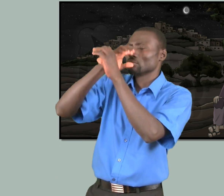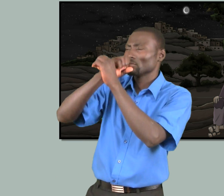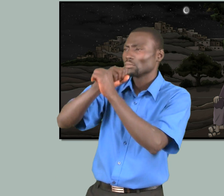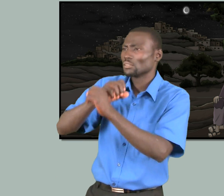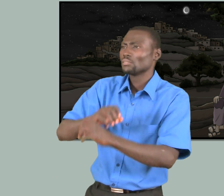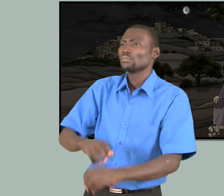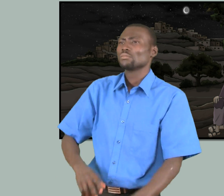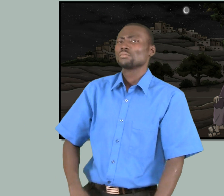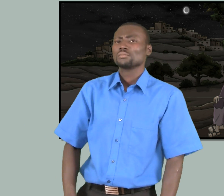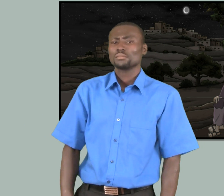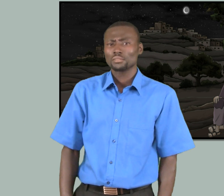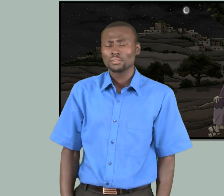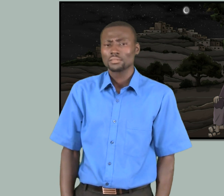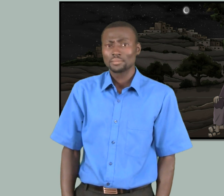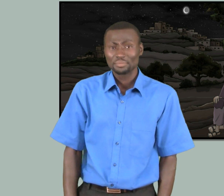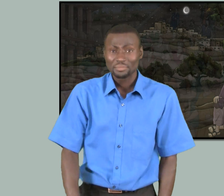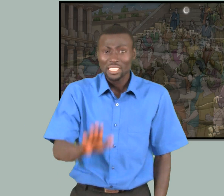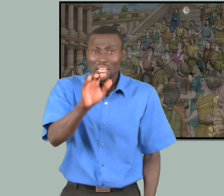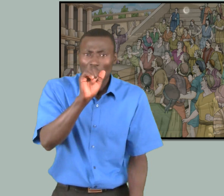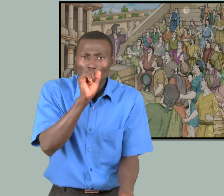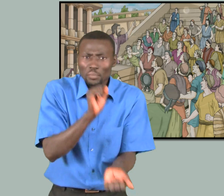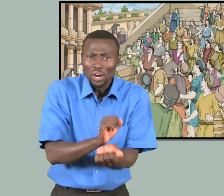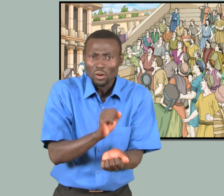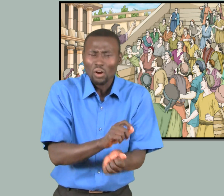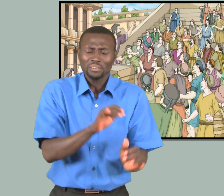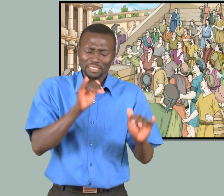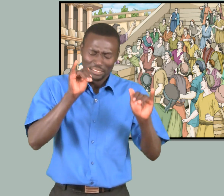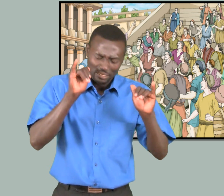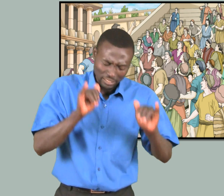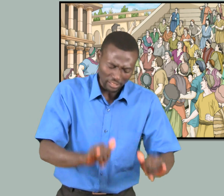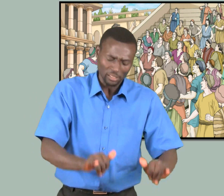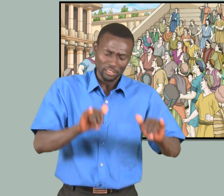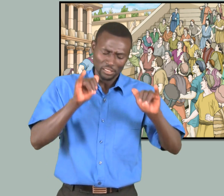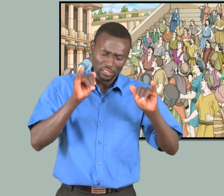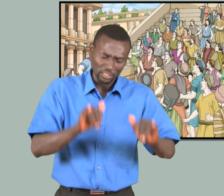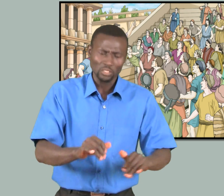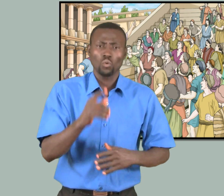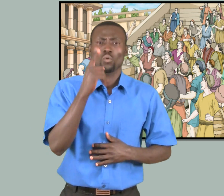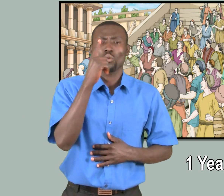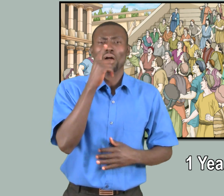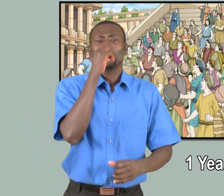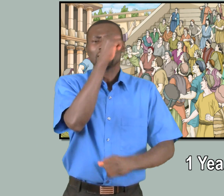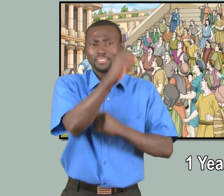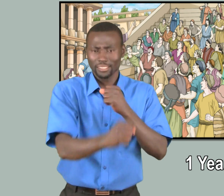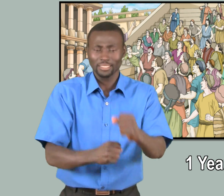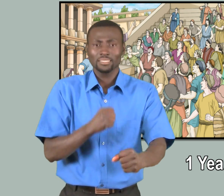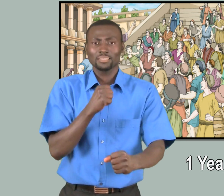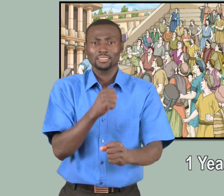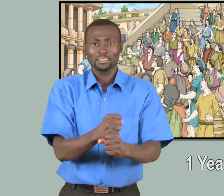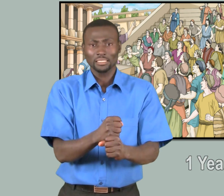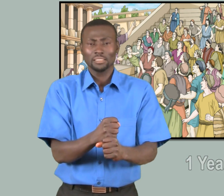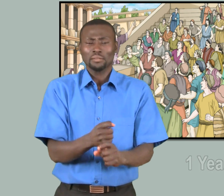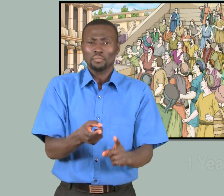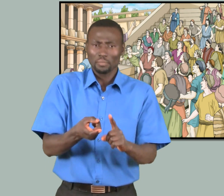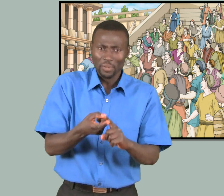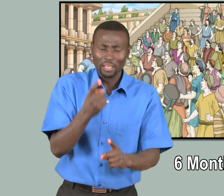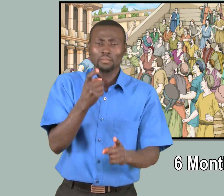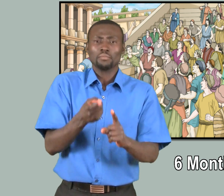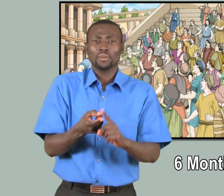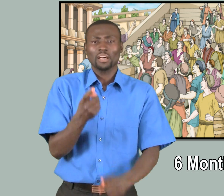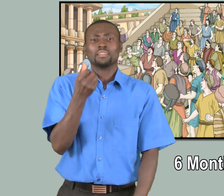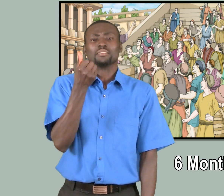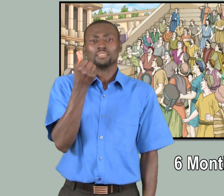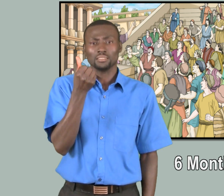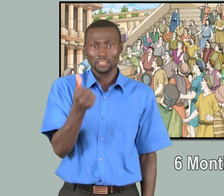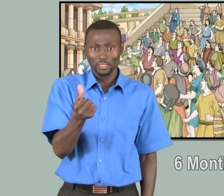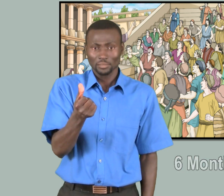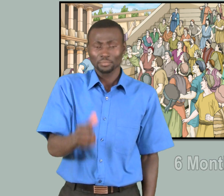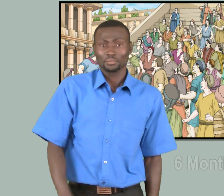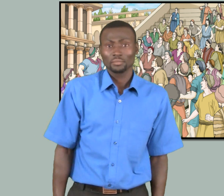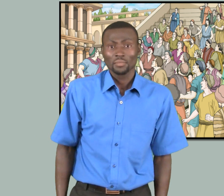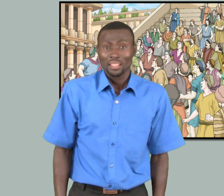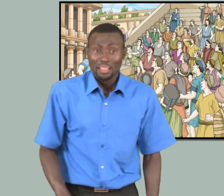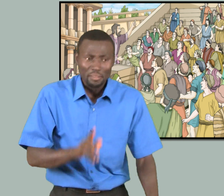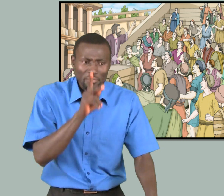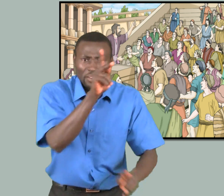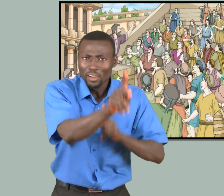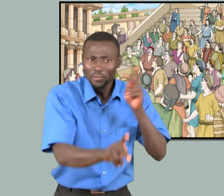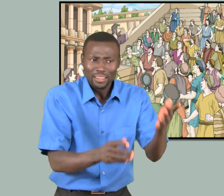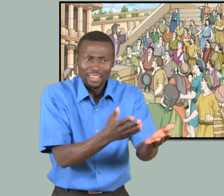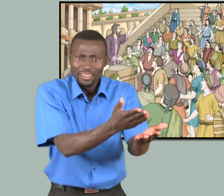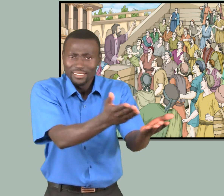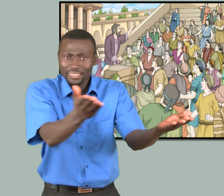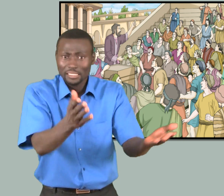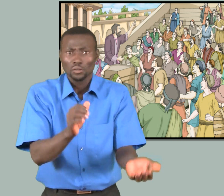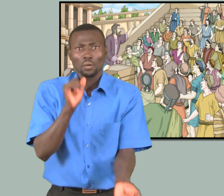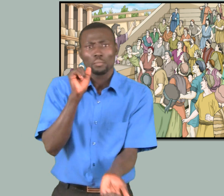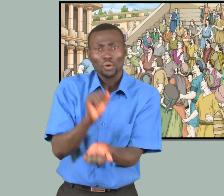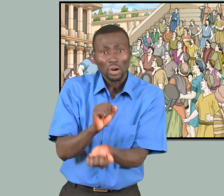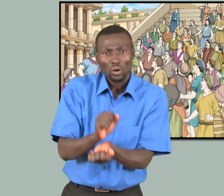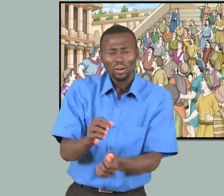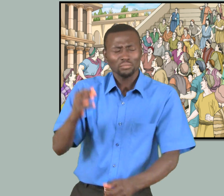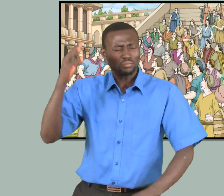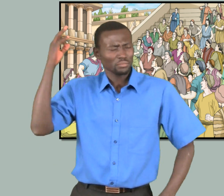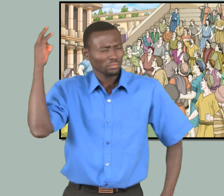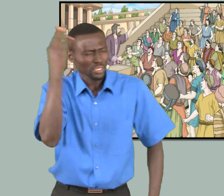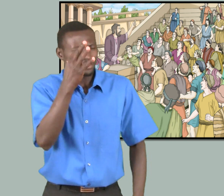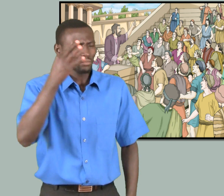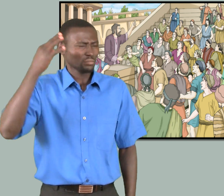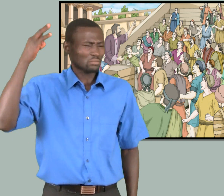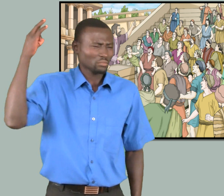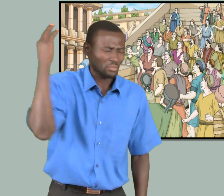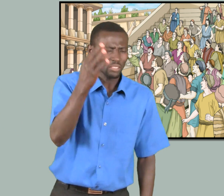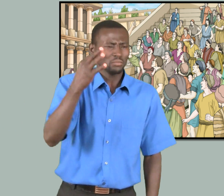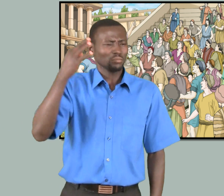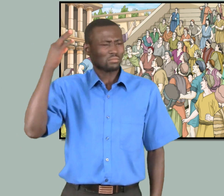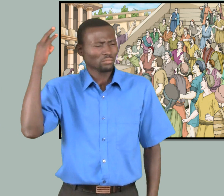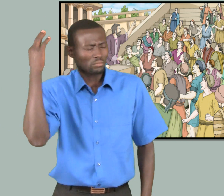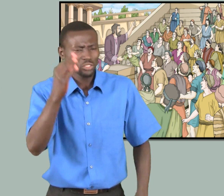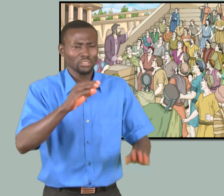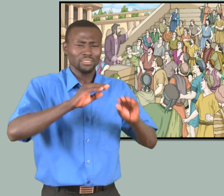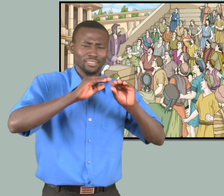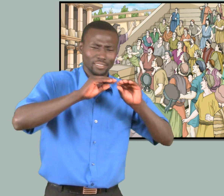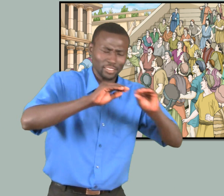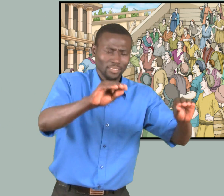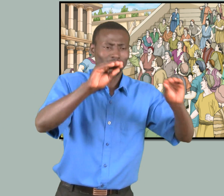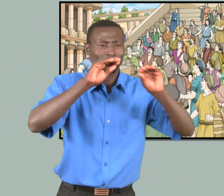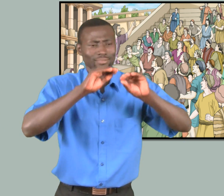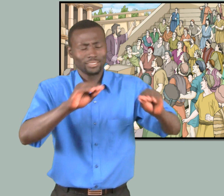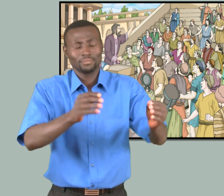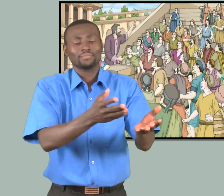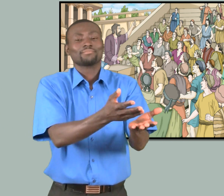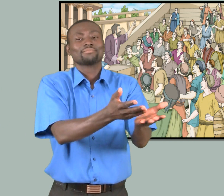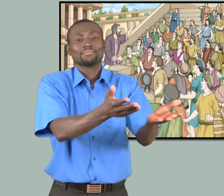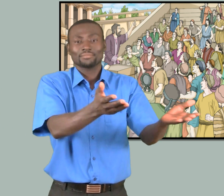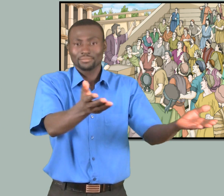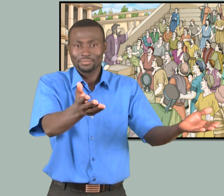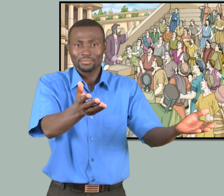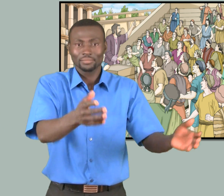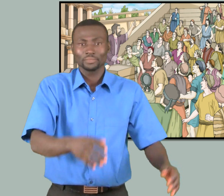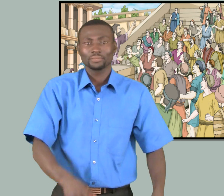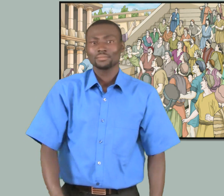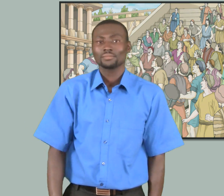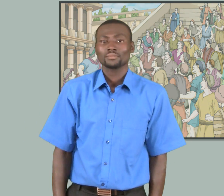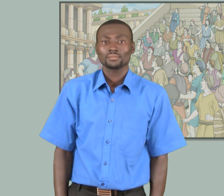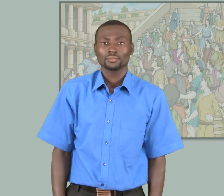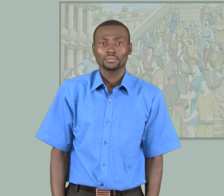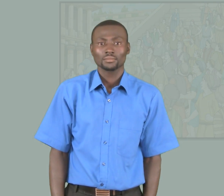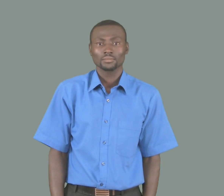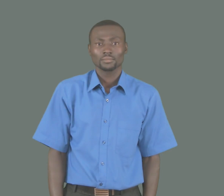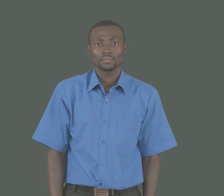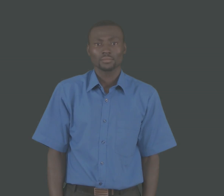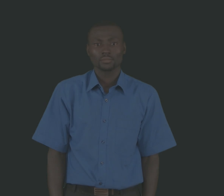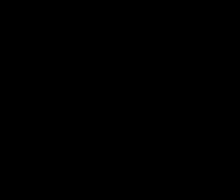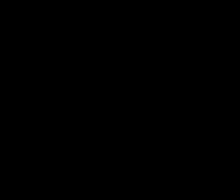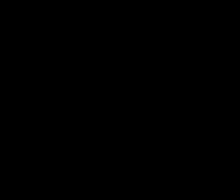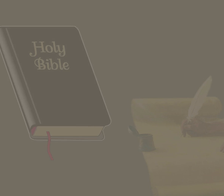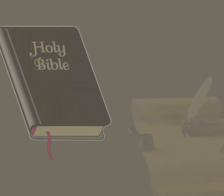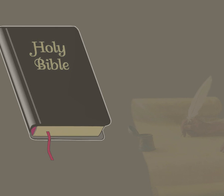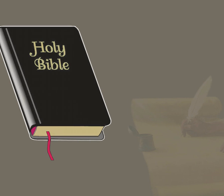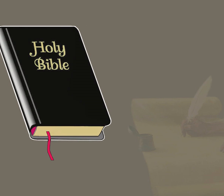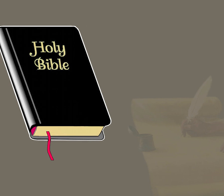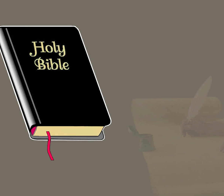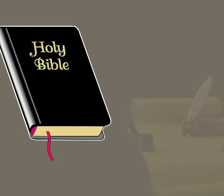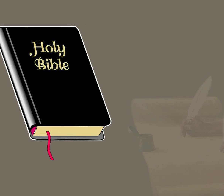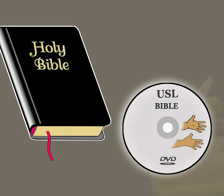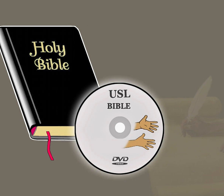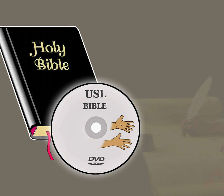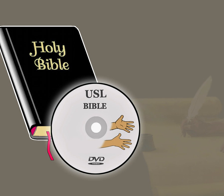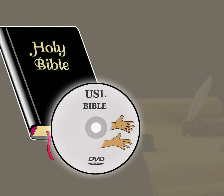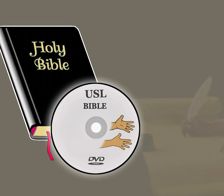So Paul stayed for a year and a half, teaching the word of God among the Corinthians.